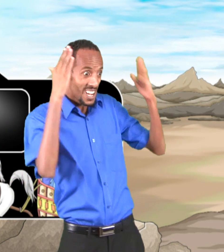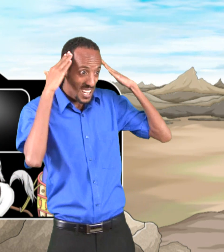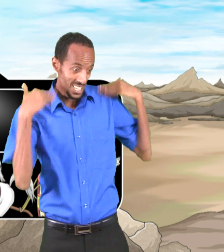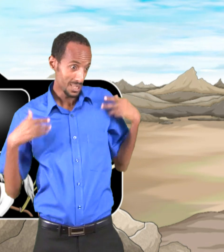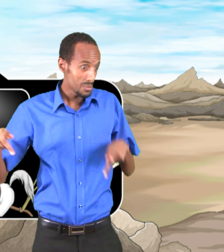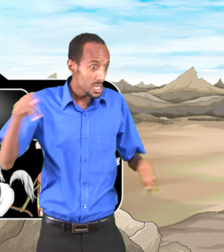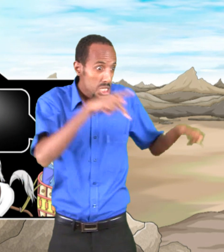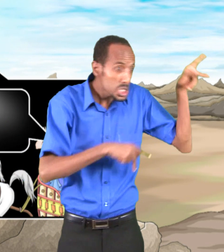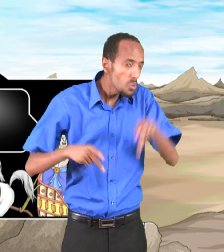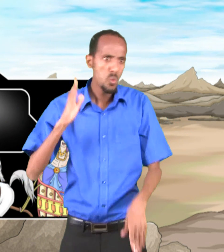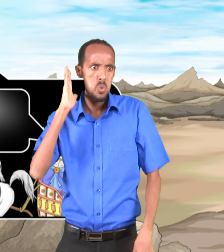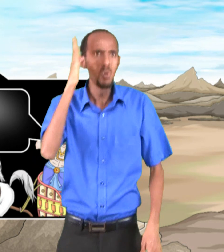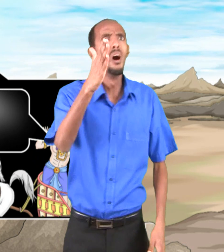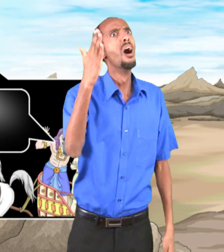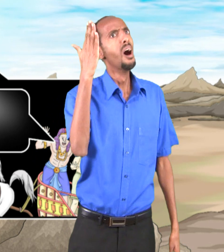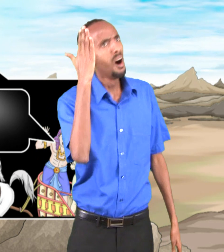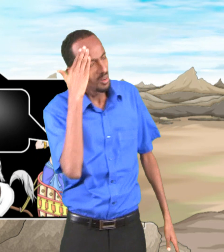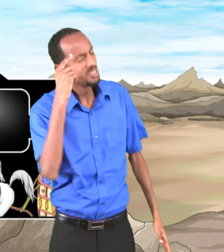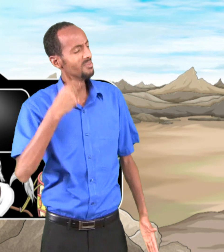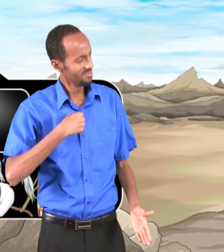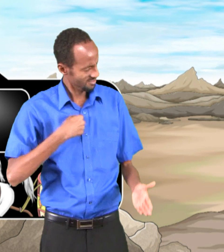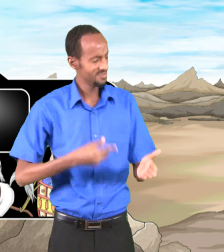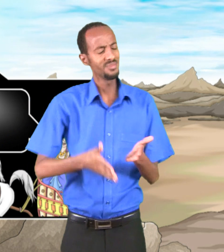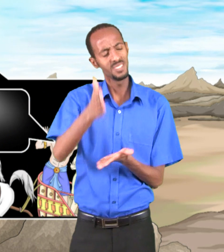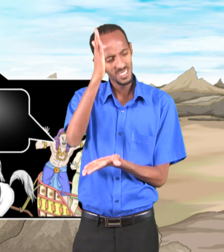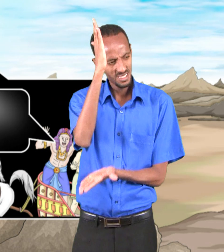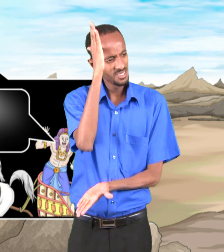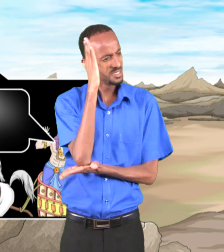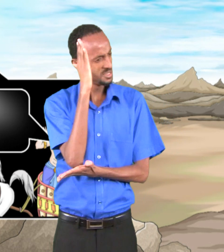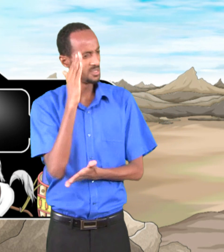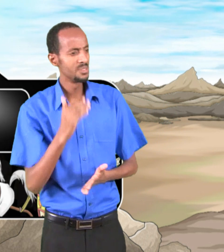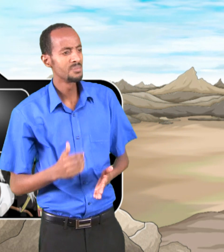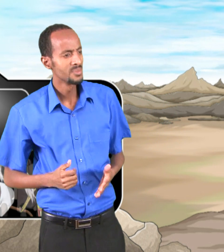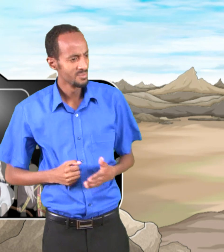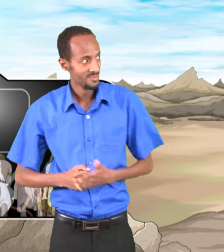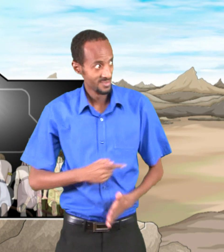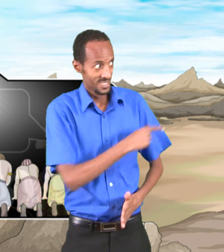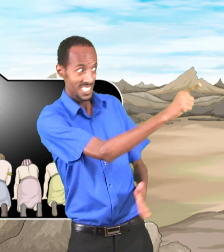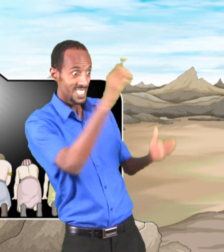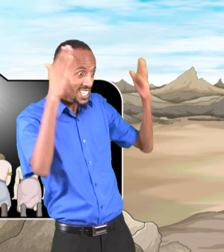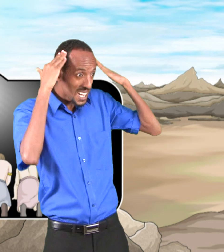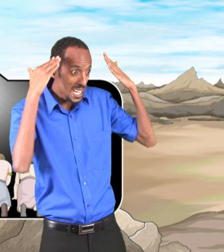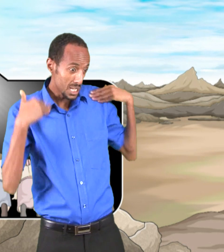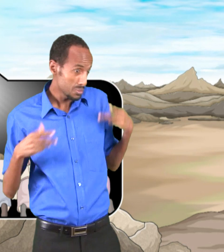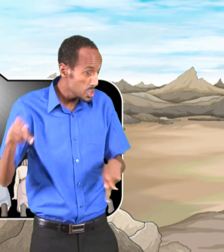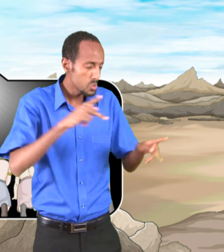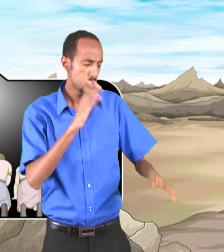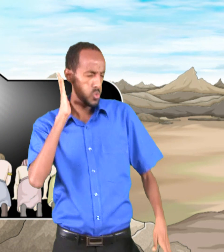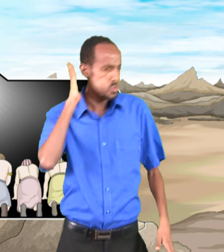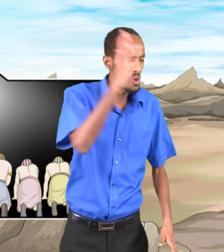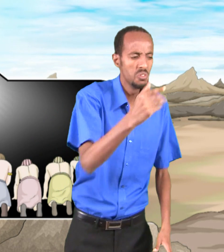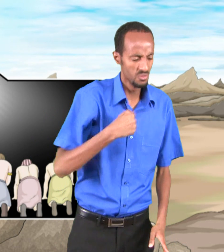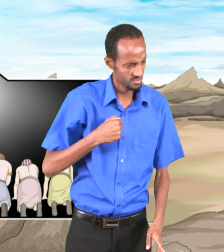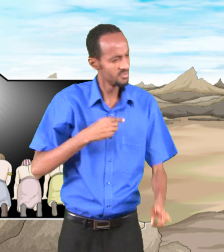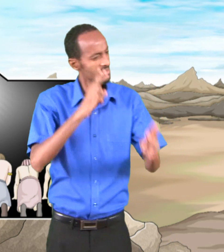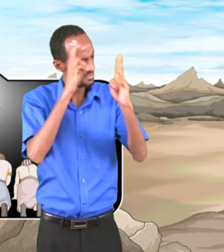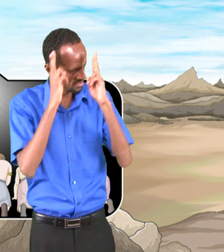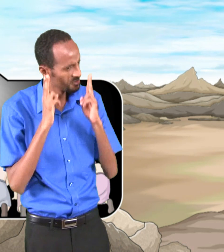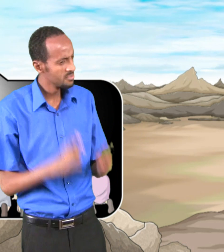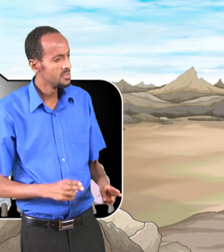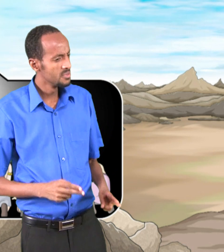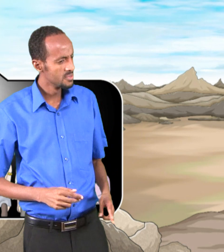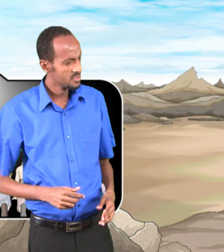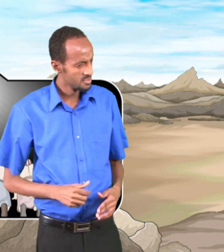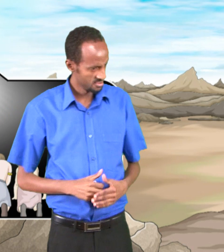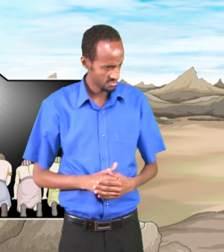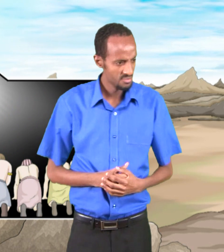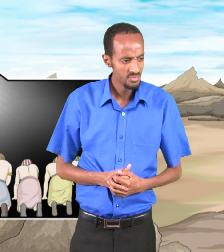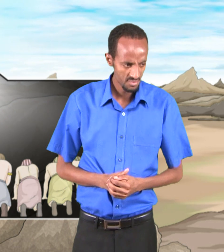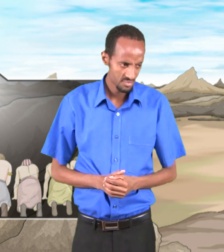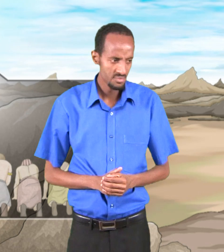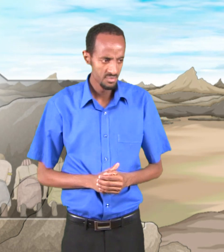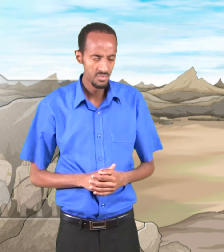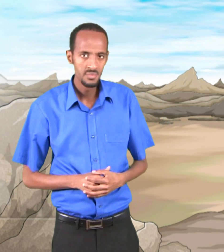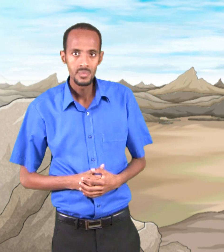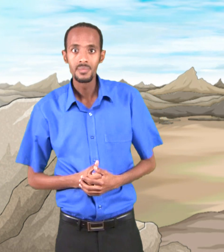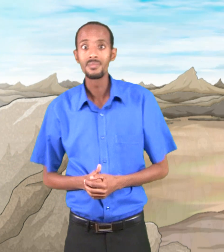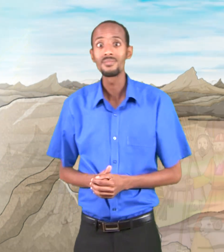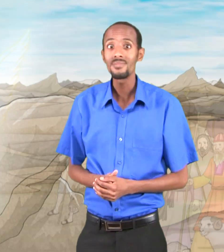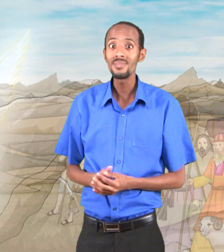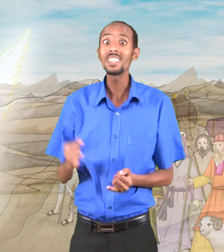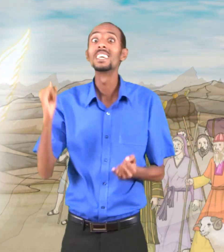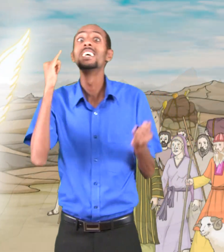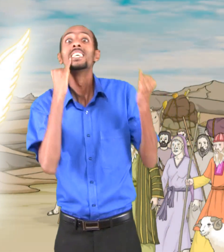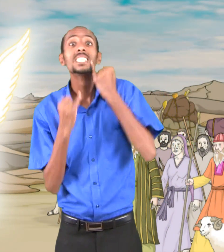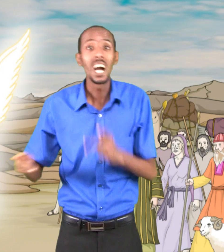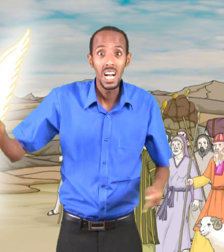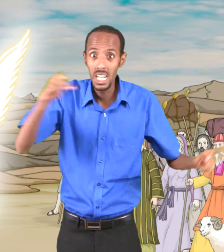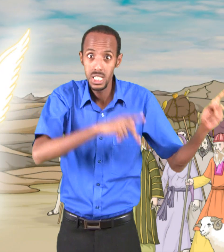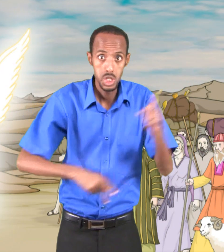The Egyptians will know that I am the LORD when I am honored through Pharaoh, his chariots, and his horsemen.”